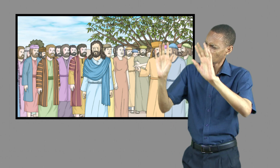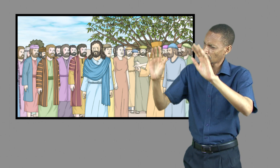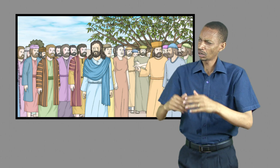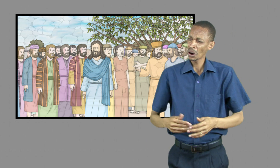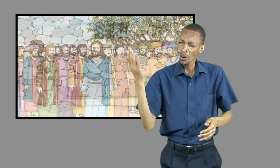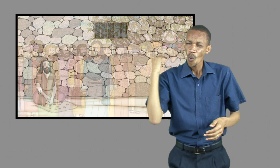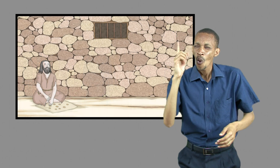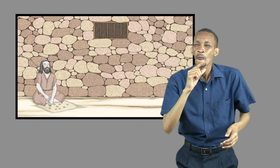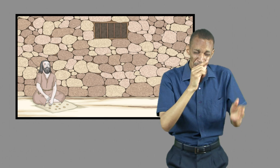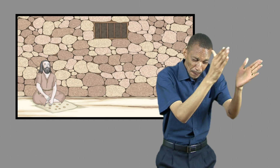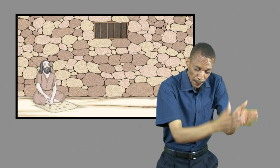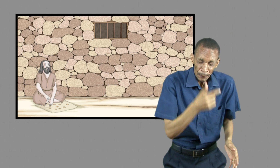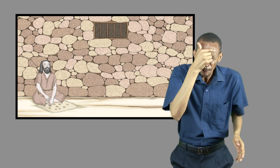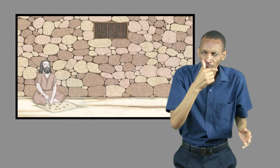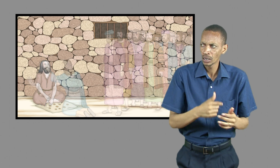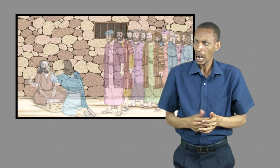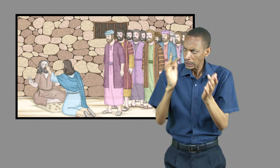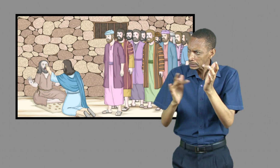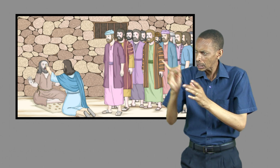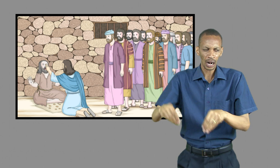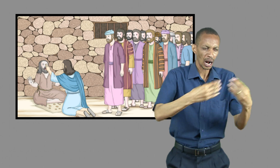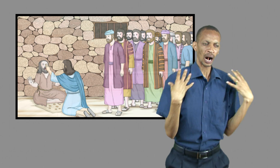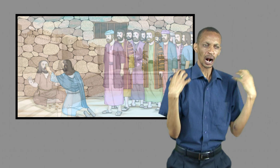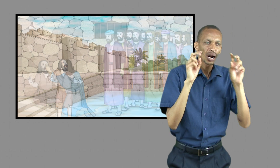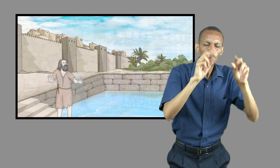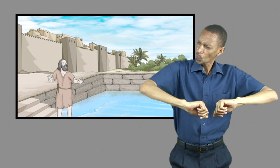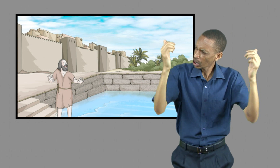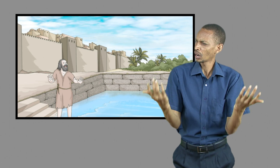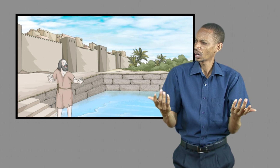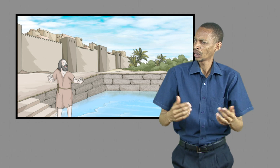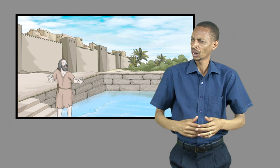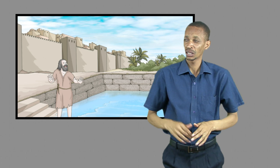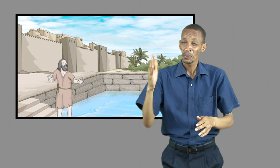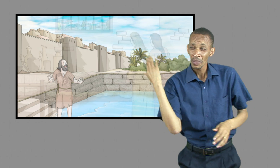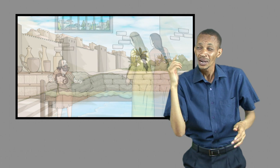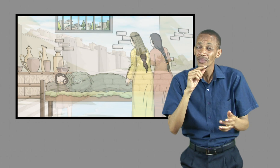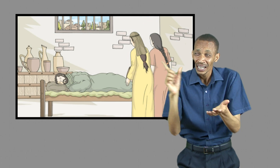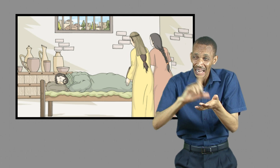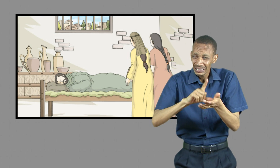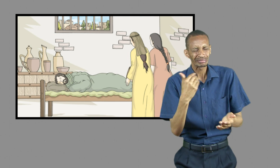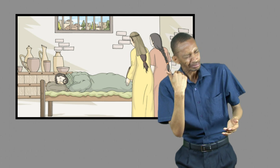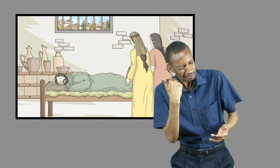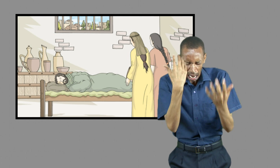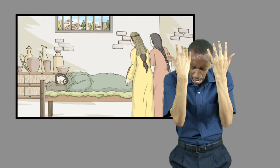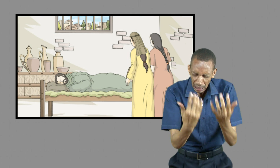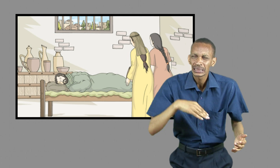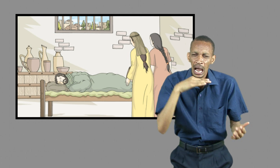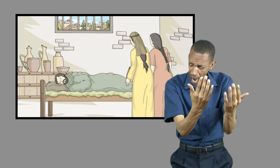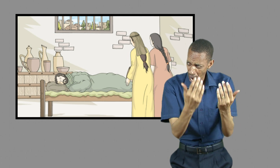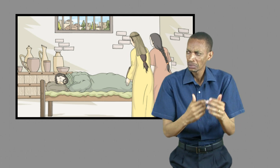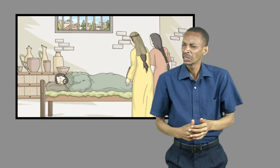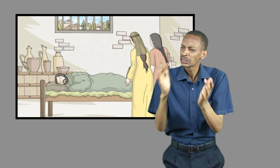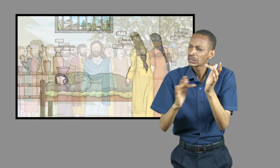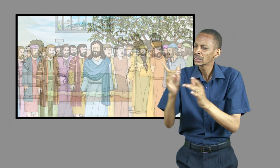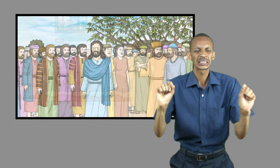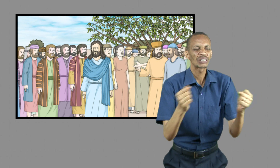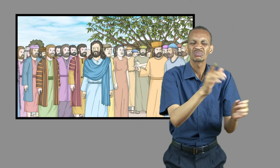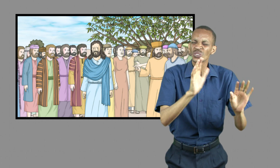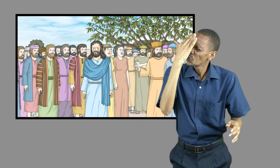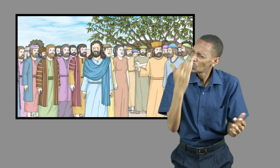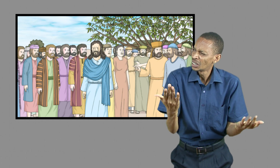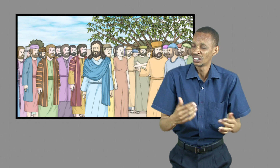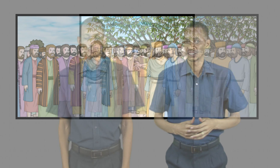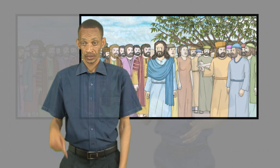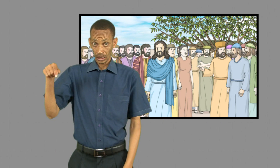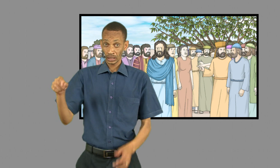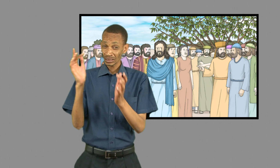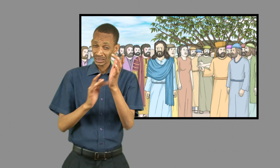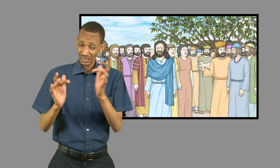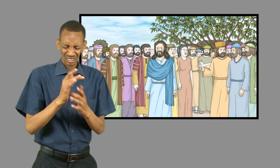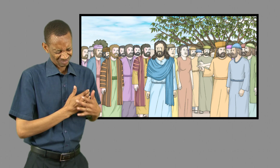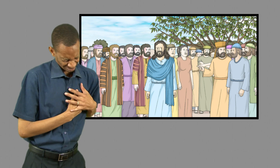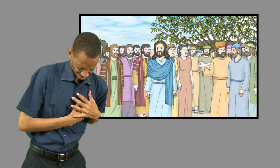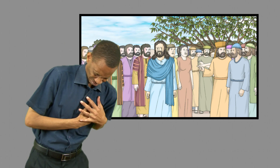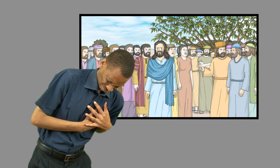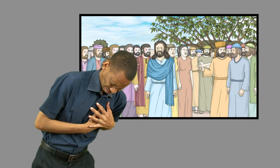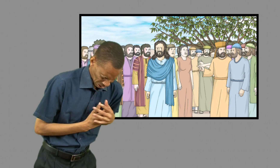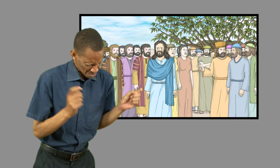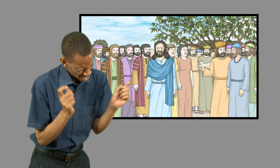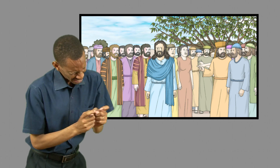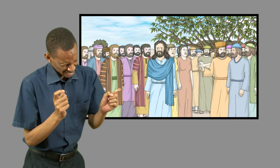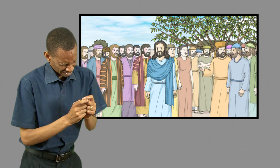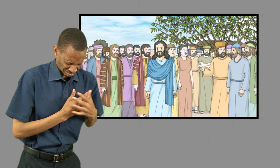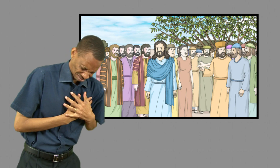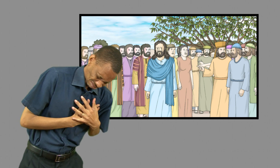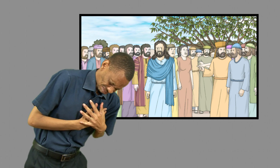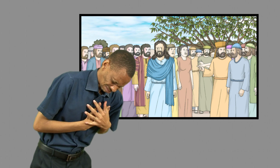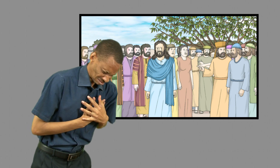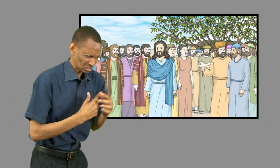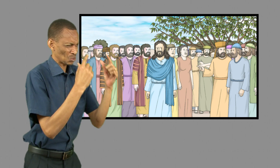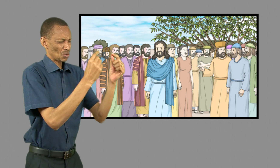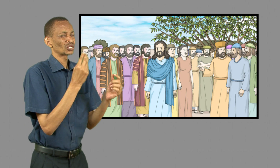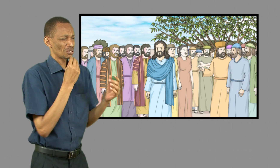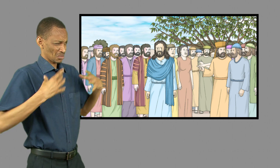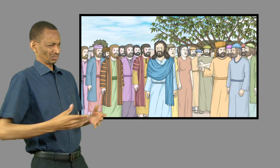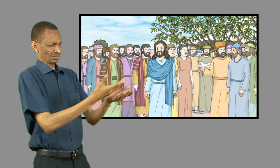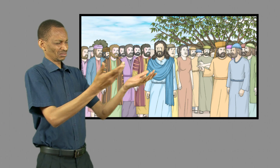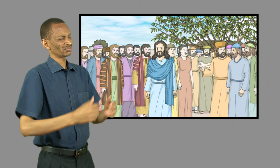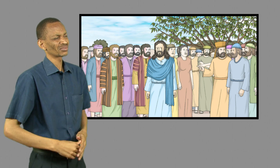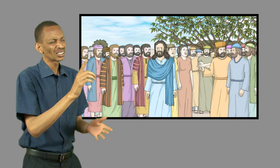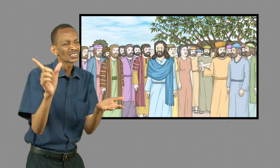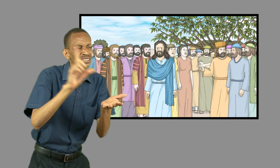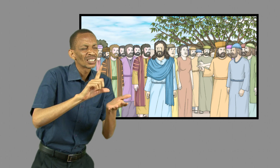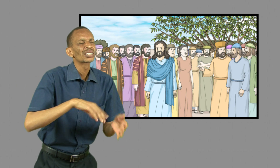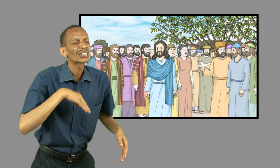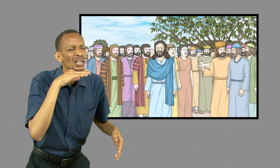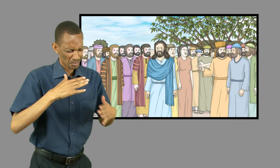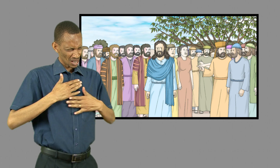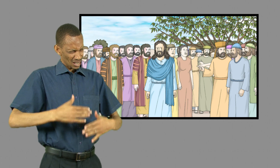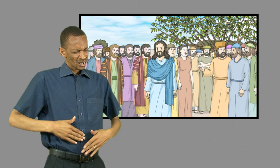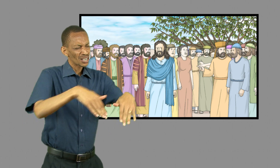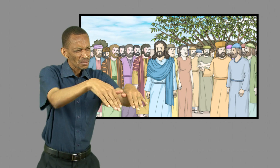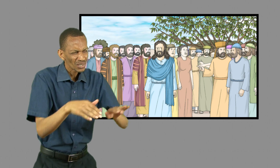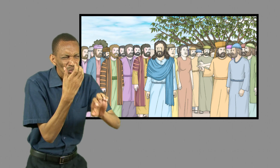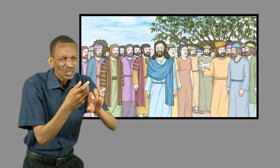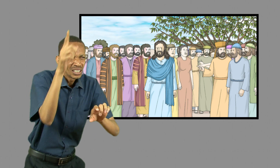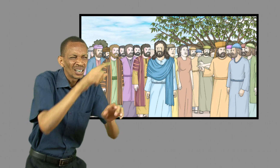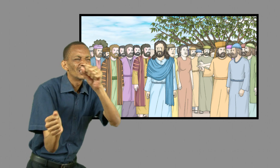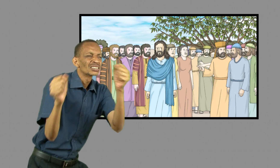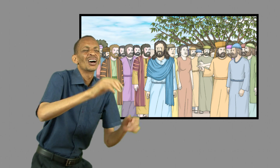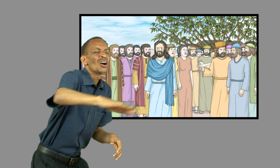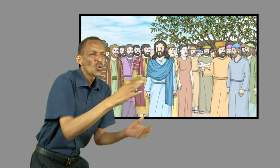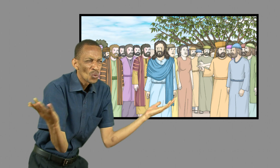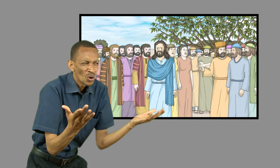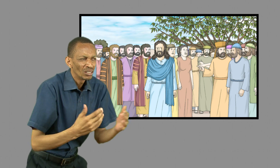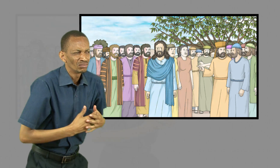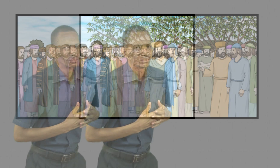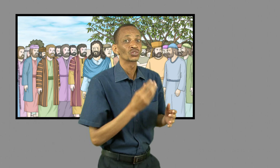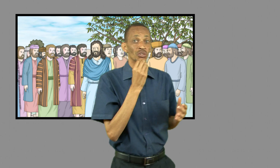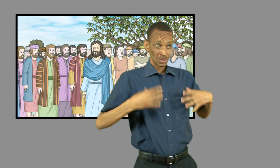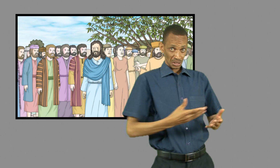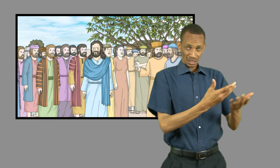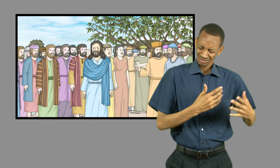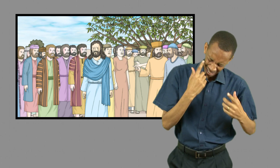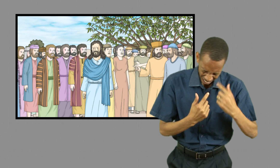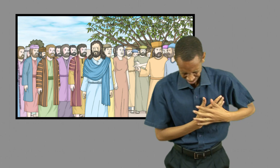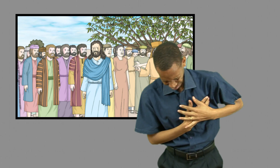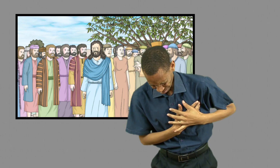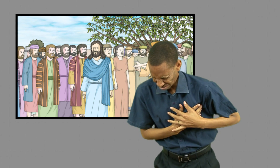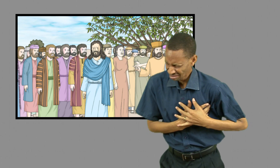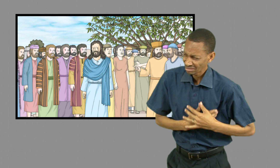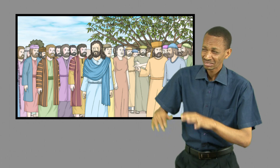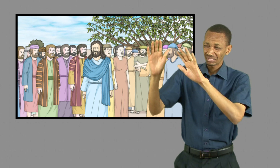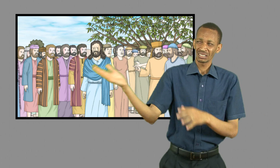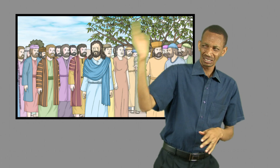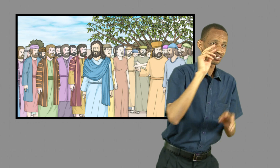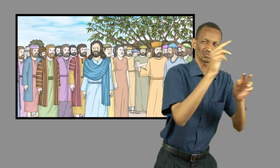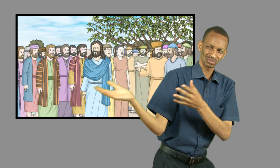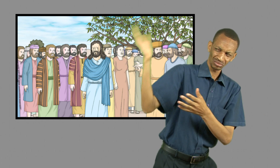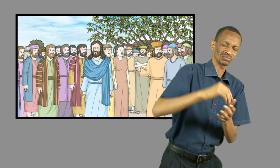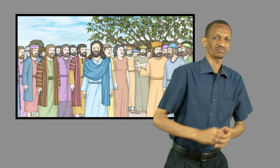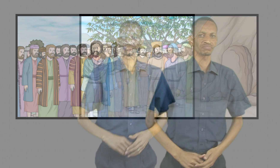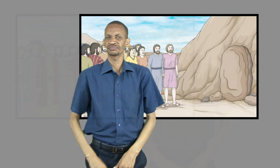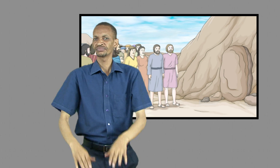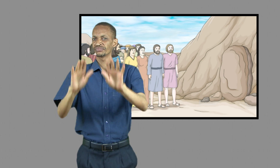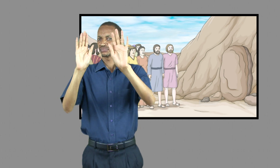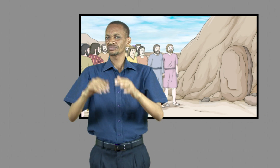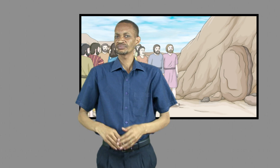But some of them asked, “Could not this man who opened the eyes of the blind also have kept Lazarus from dying?”